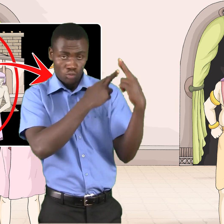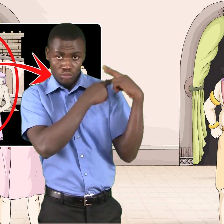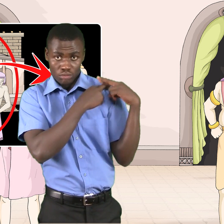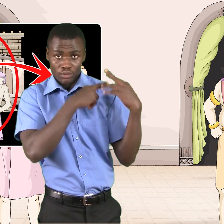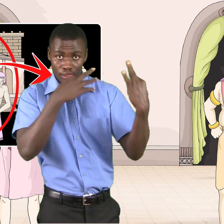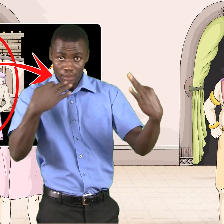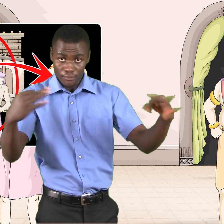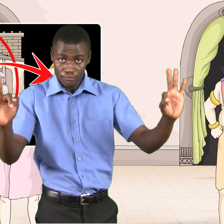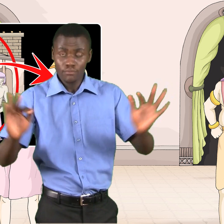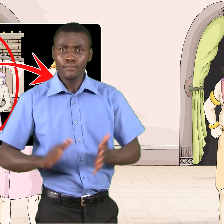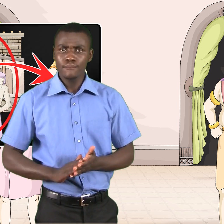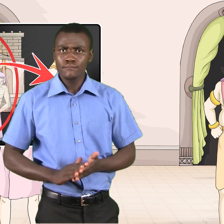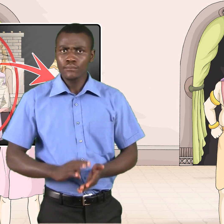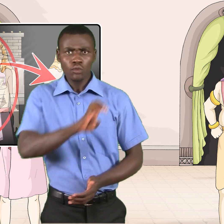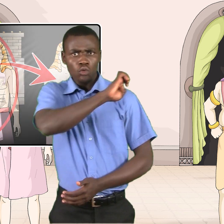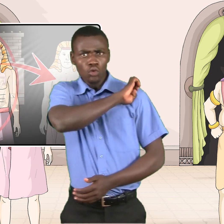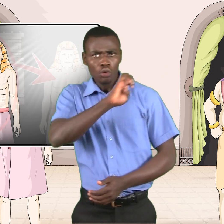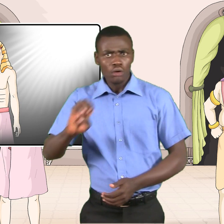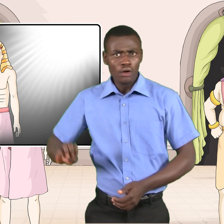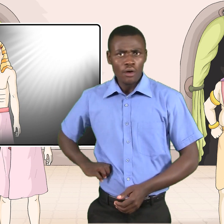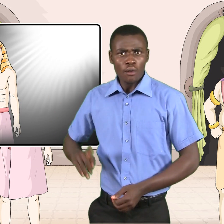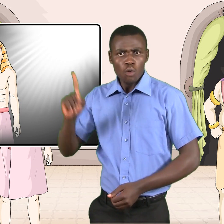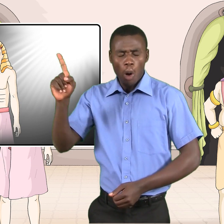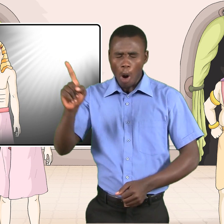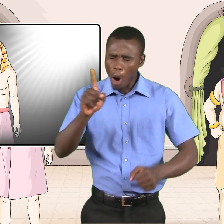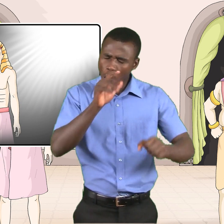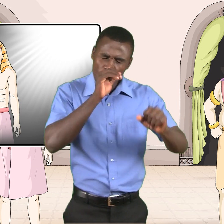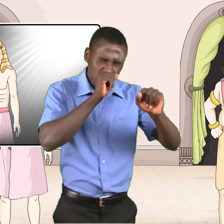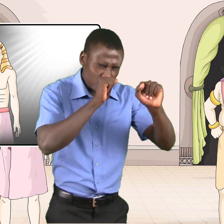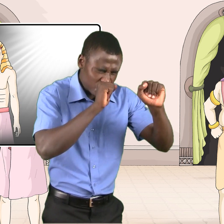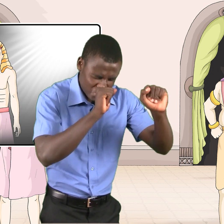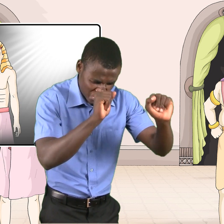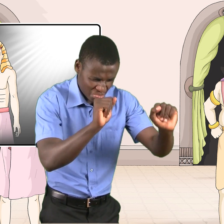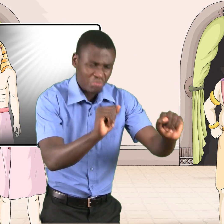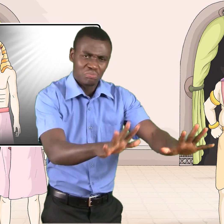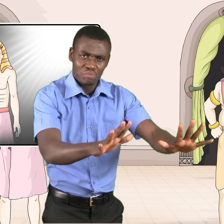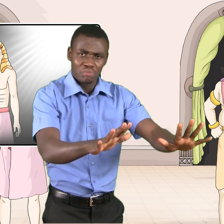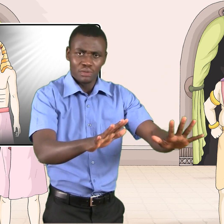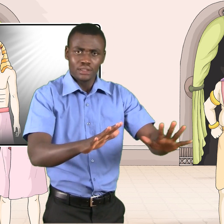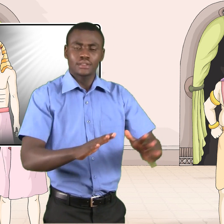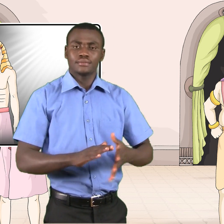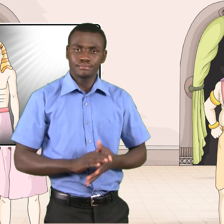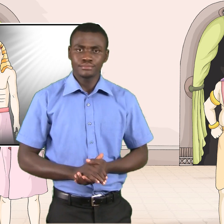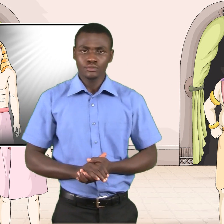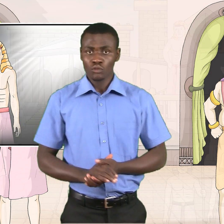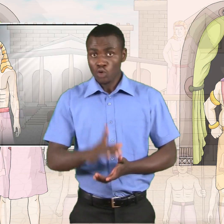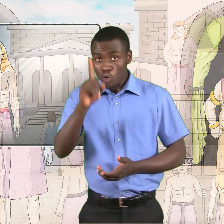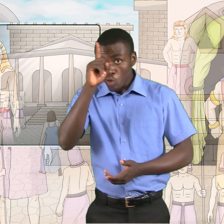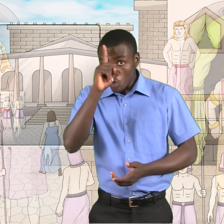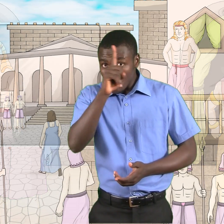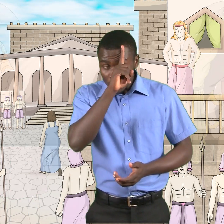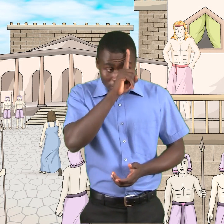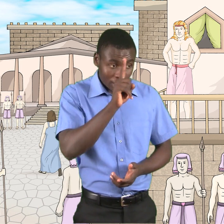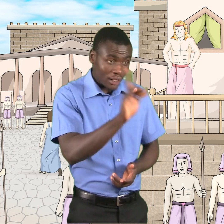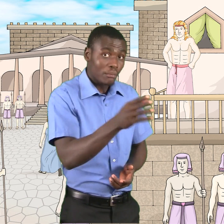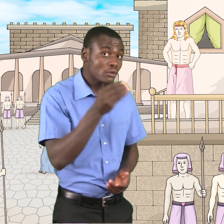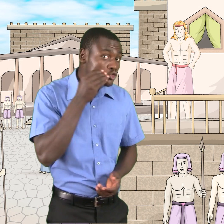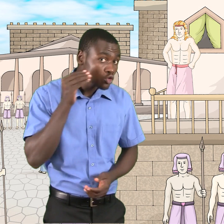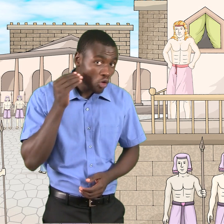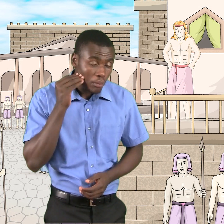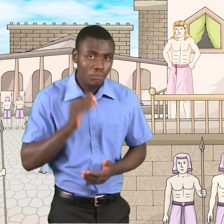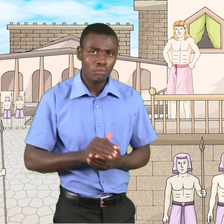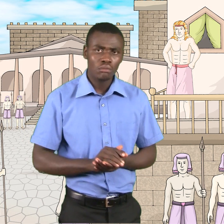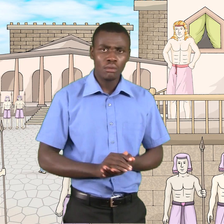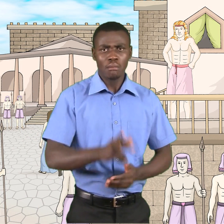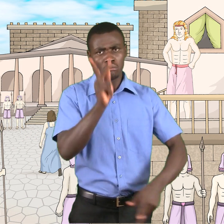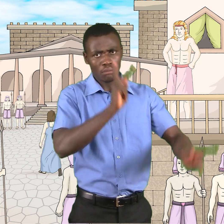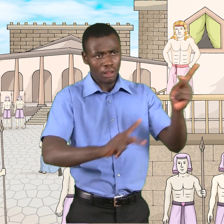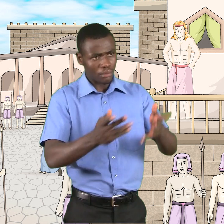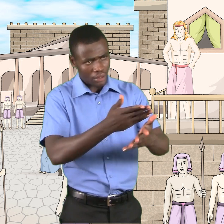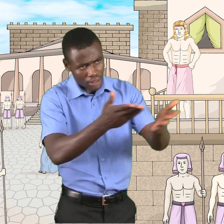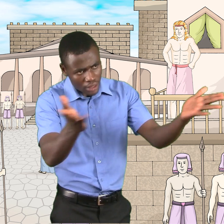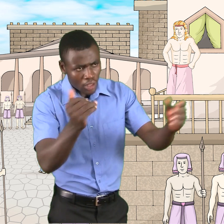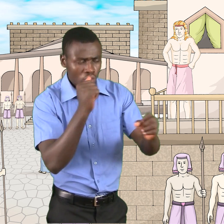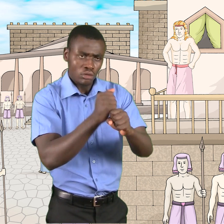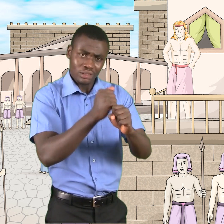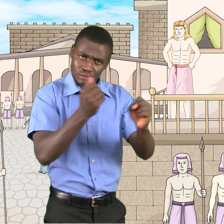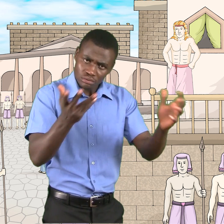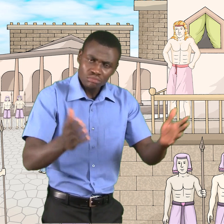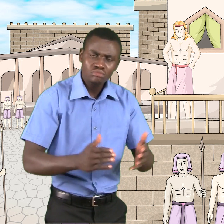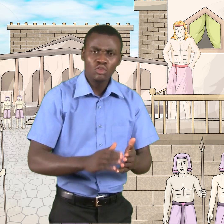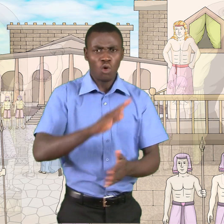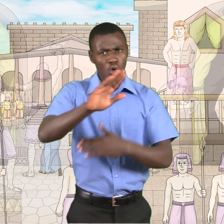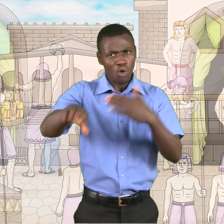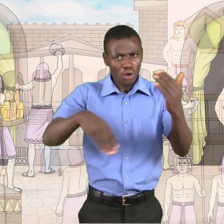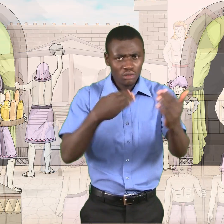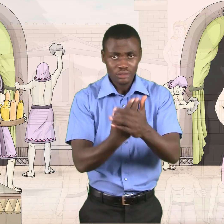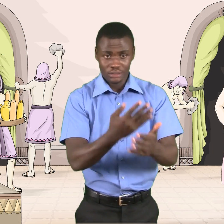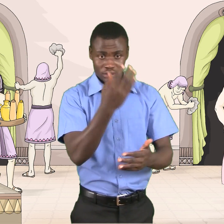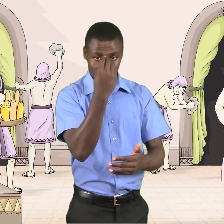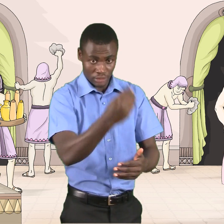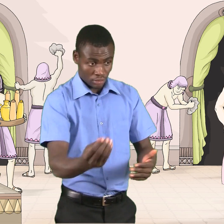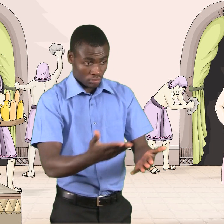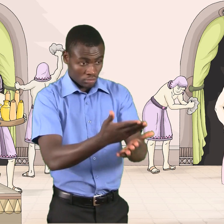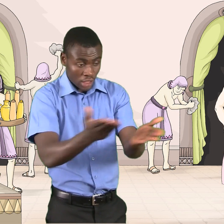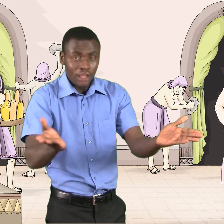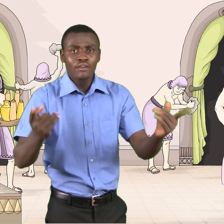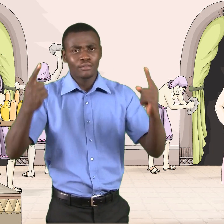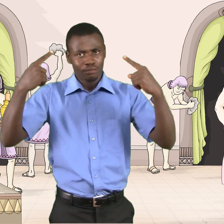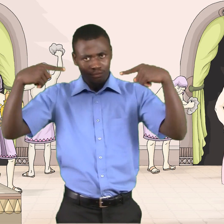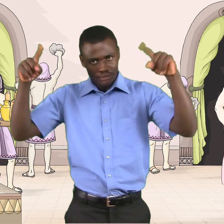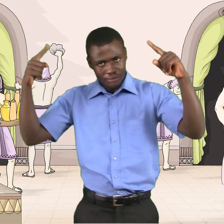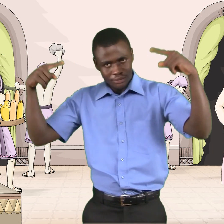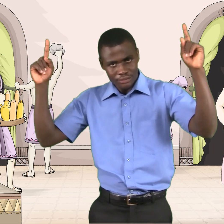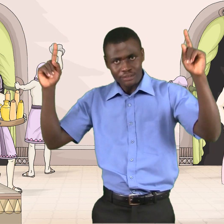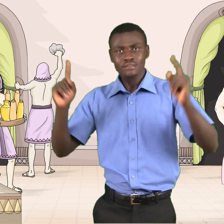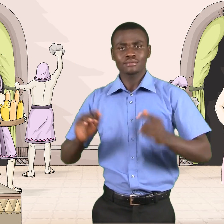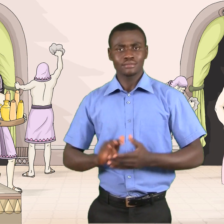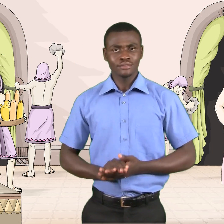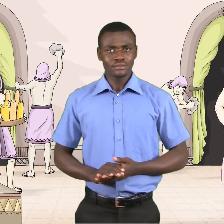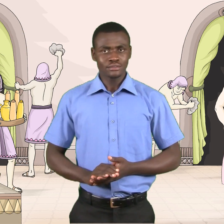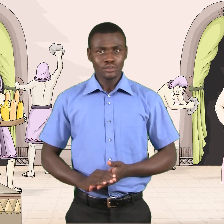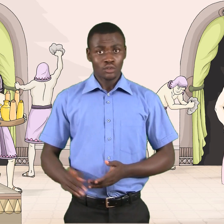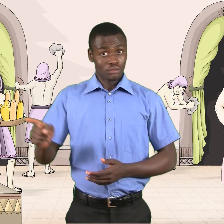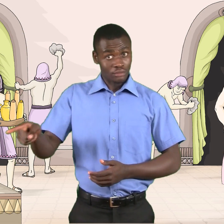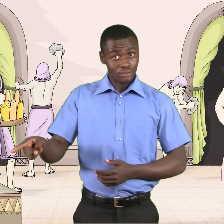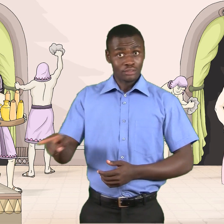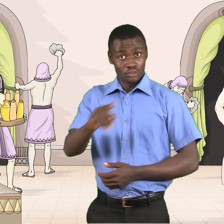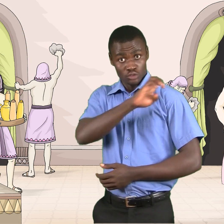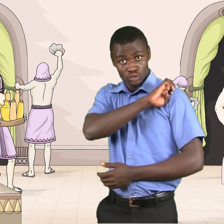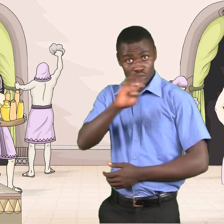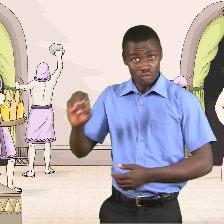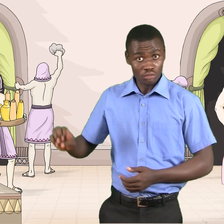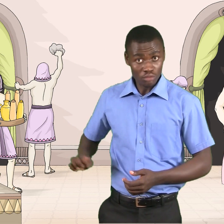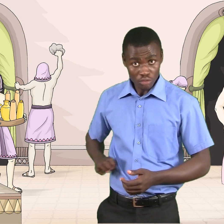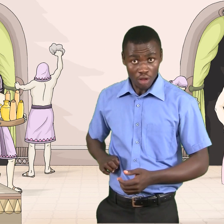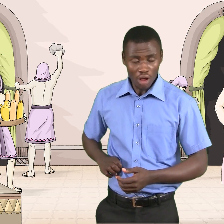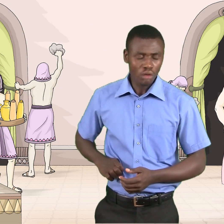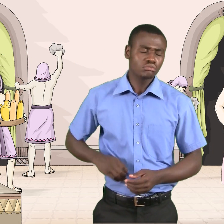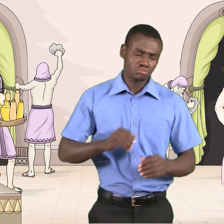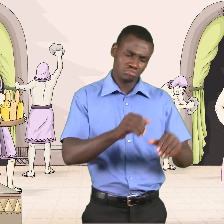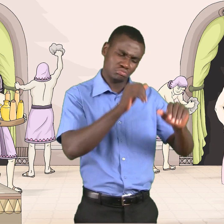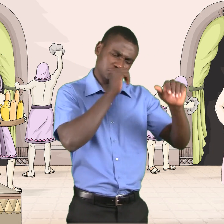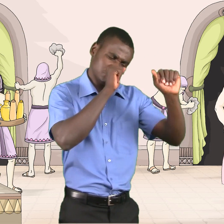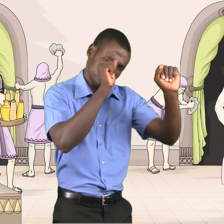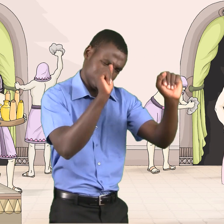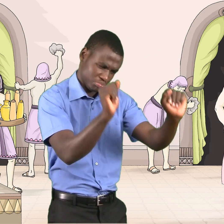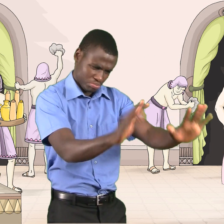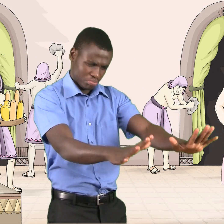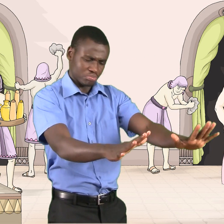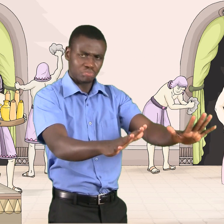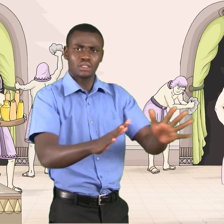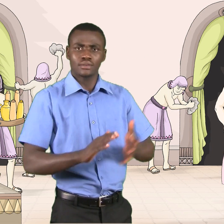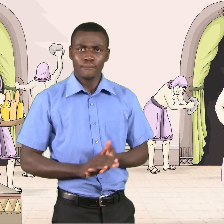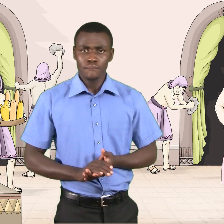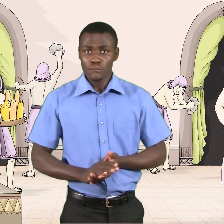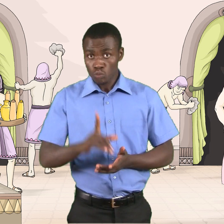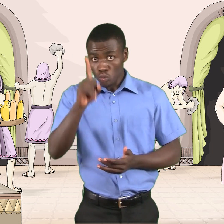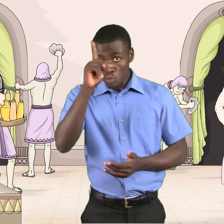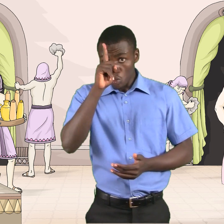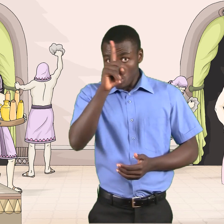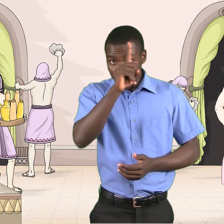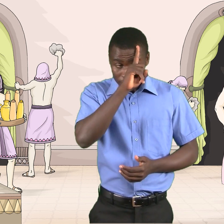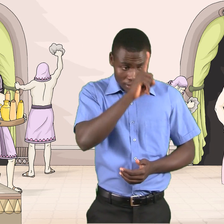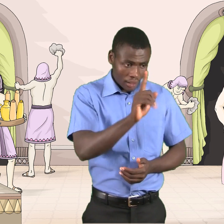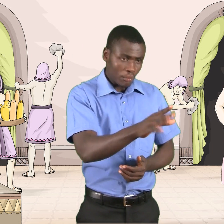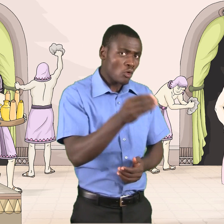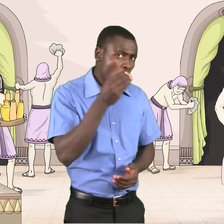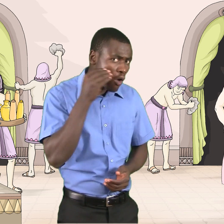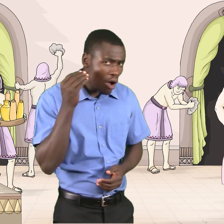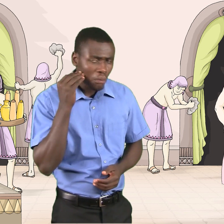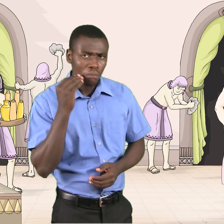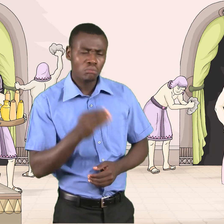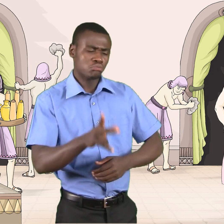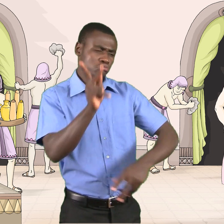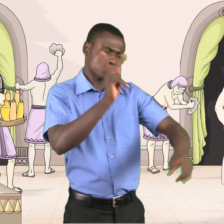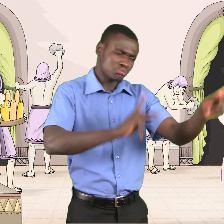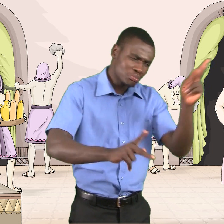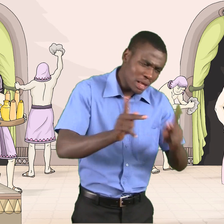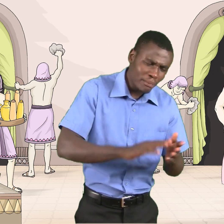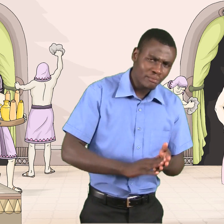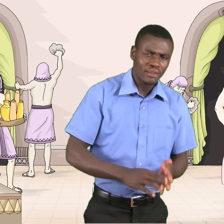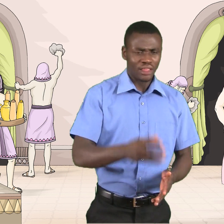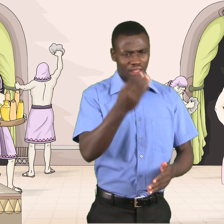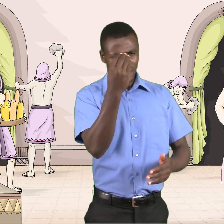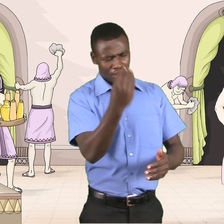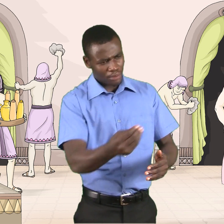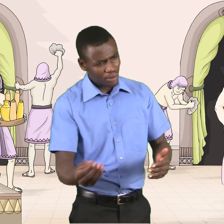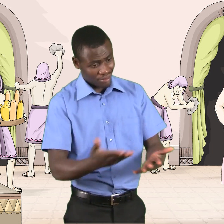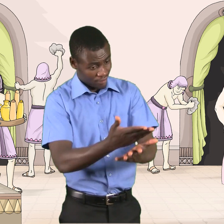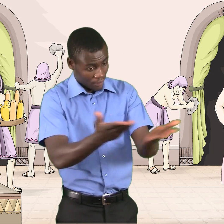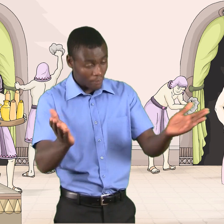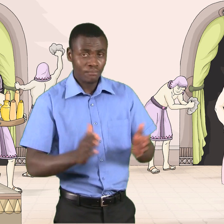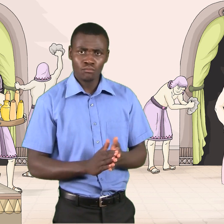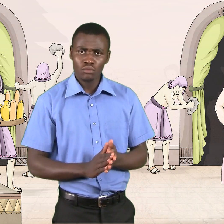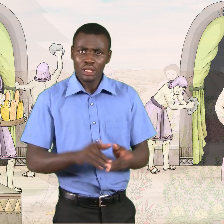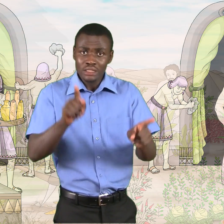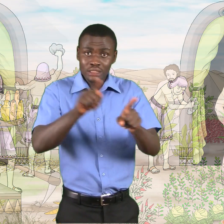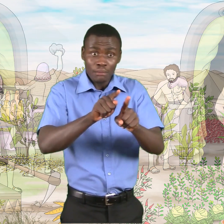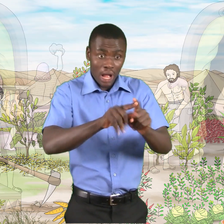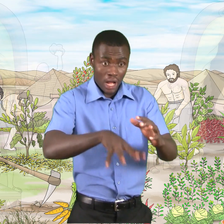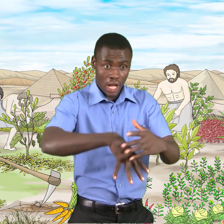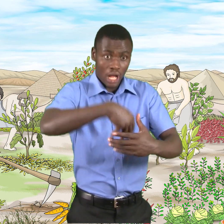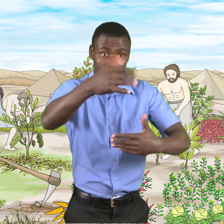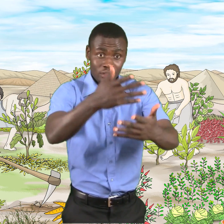From the time that he put Joseph in charge of his household and all he owned, the LORD blessed the Egyptian’s household on account of him.